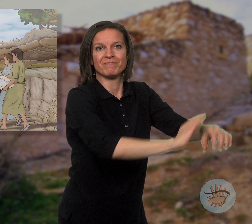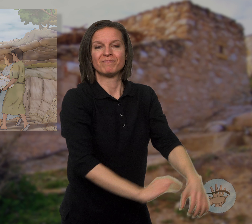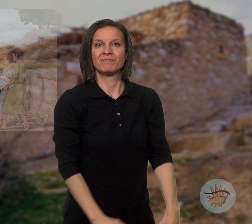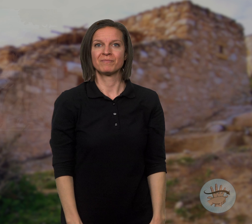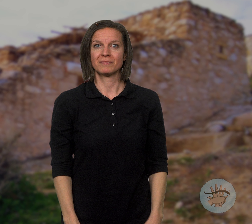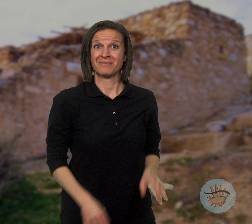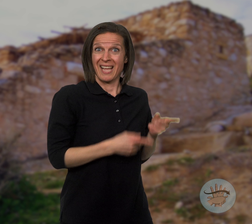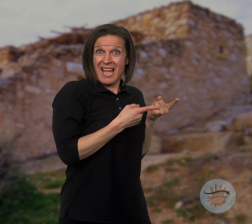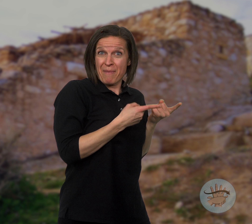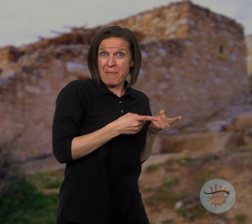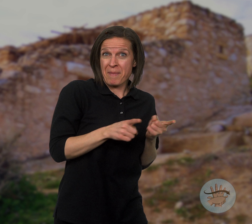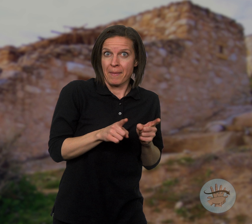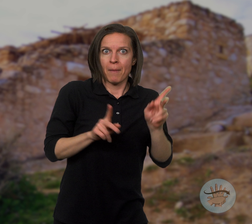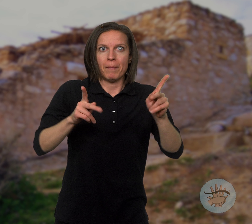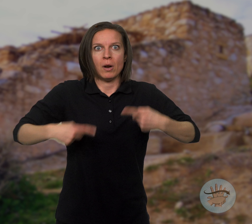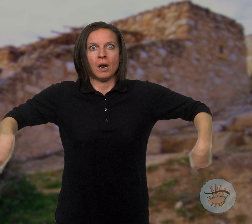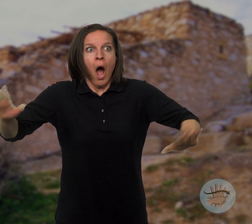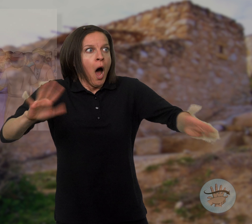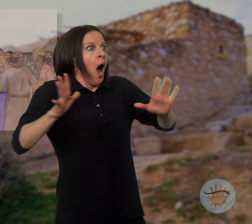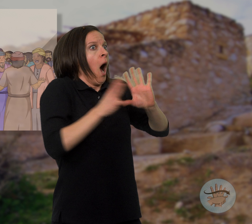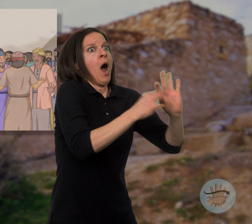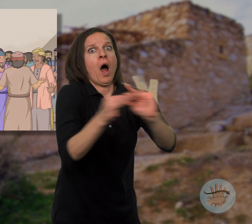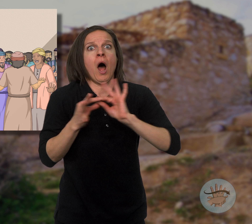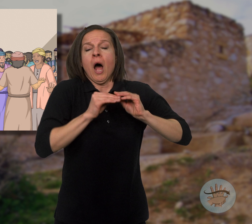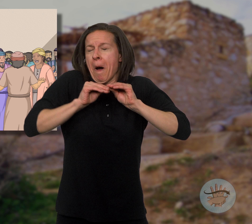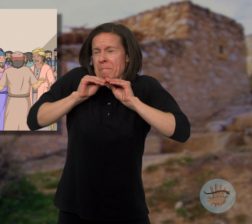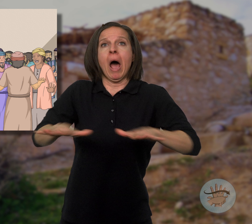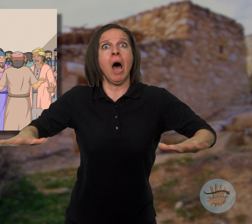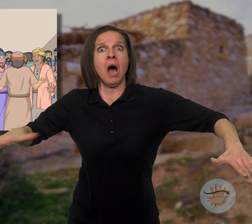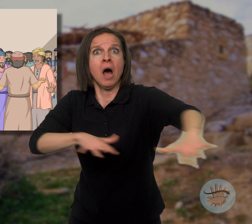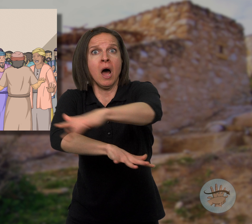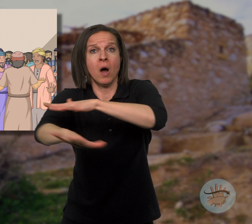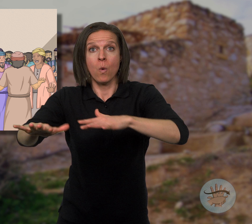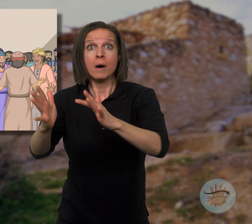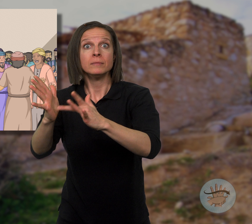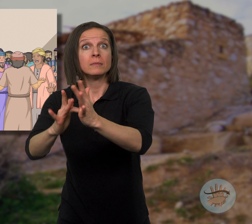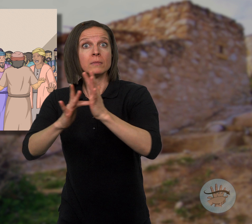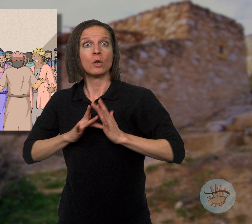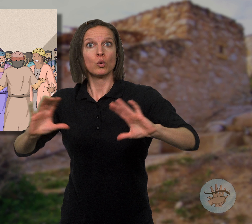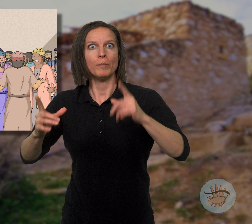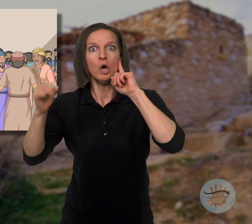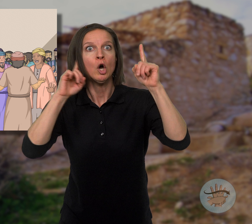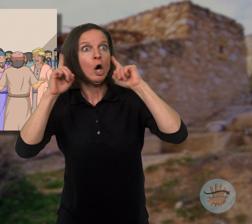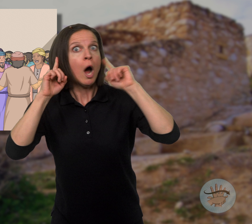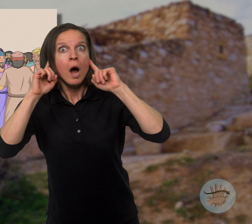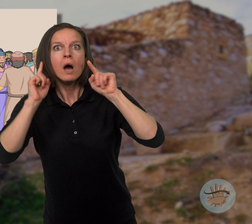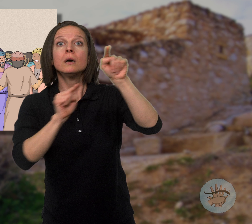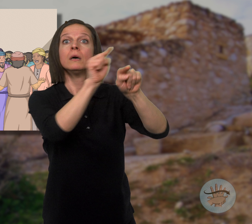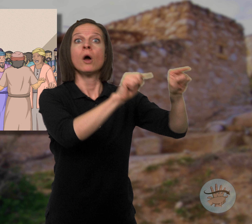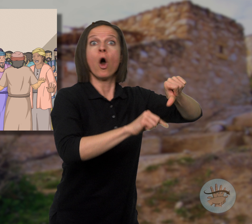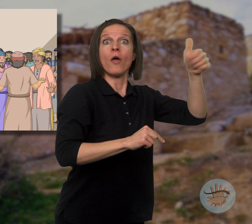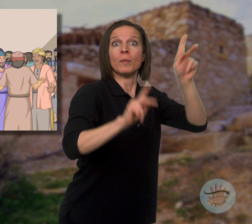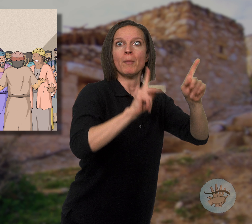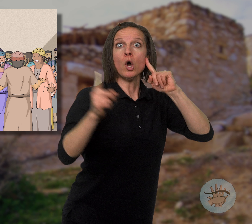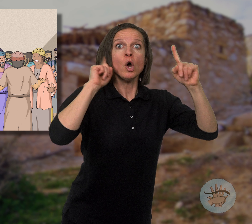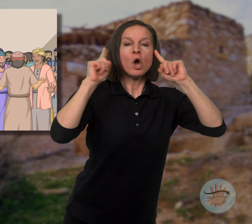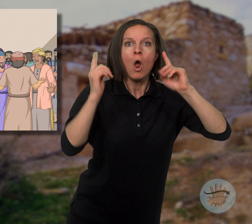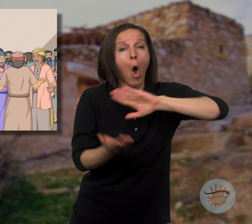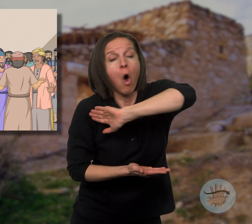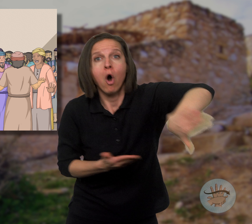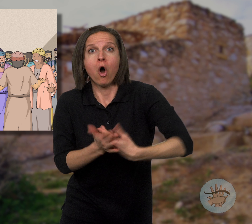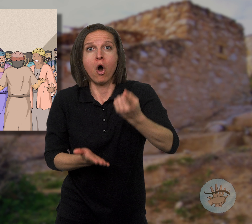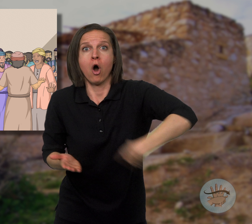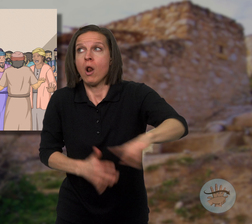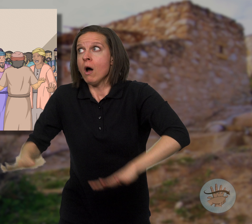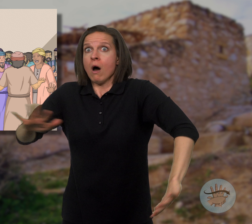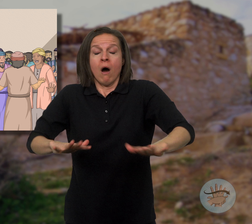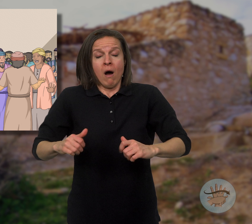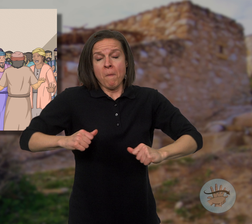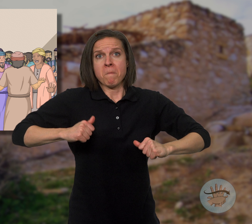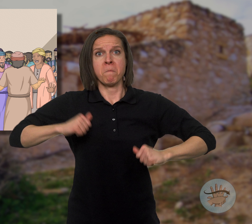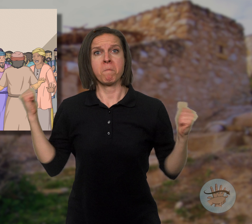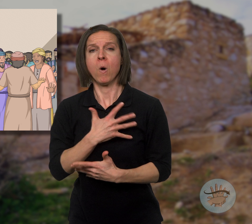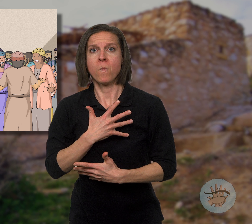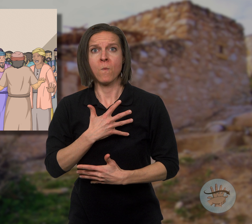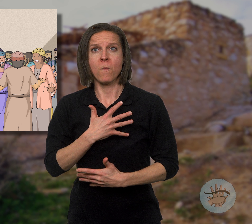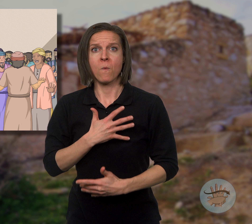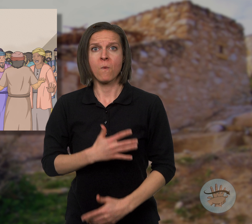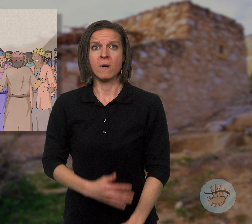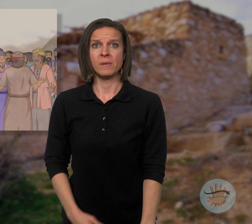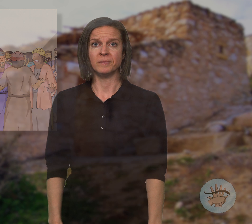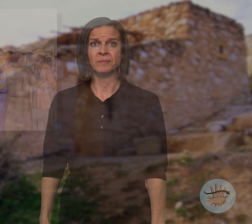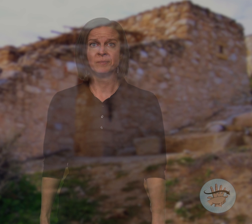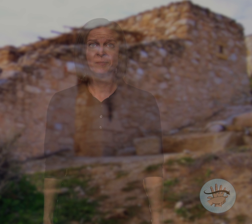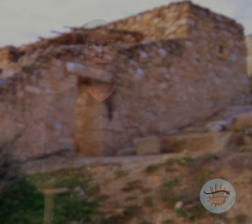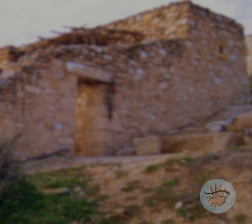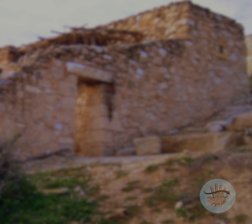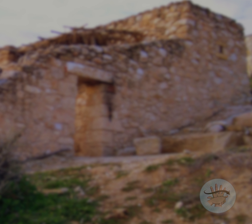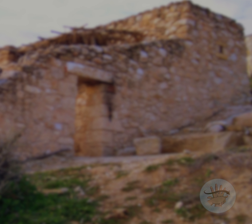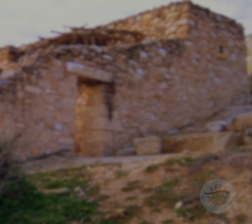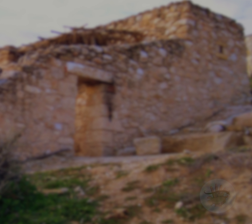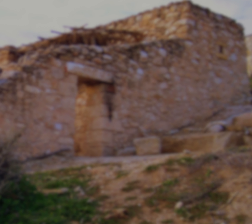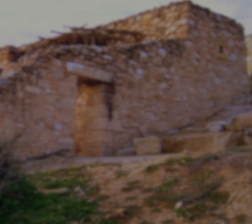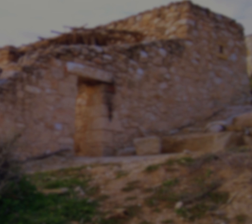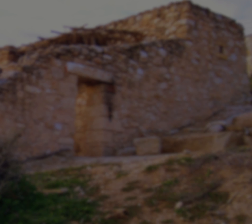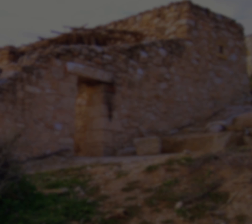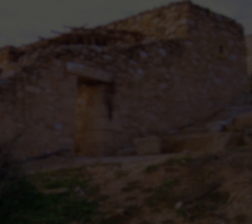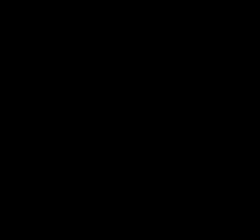And great fear came over the whole church and all who heard about these events.